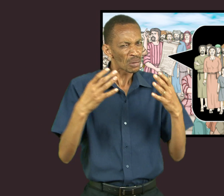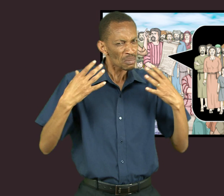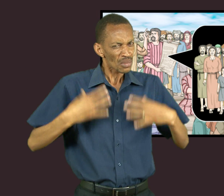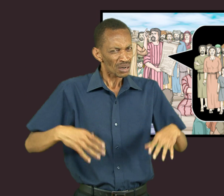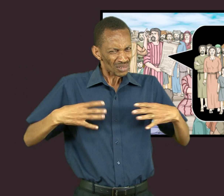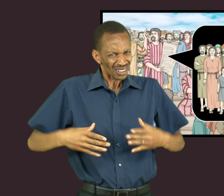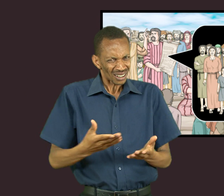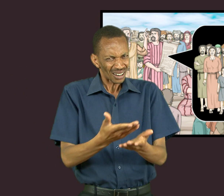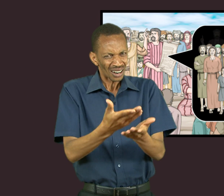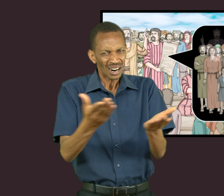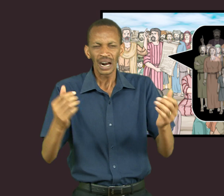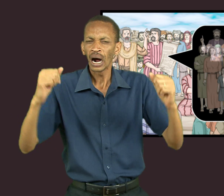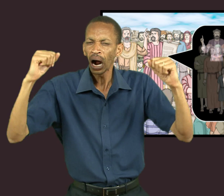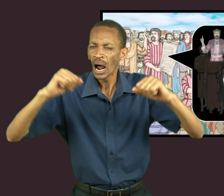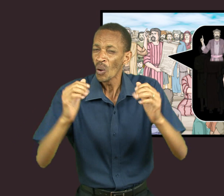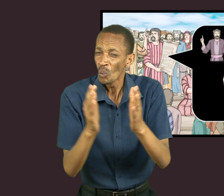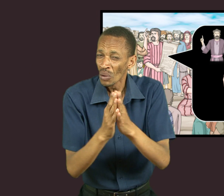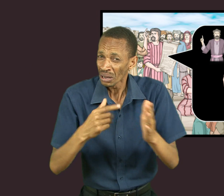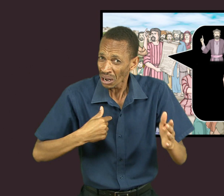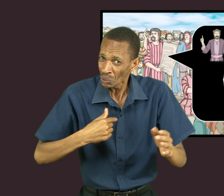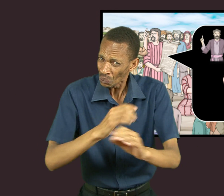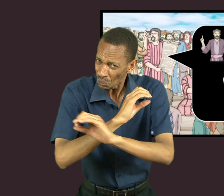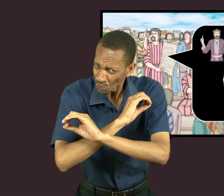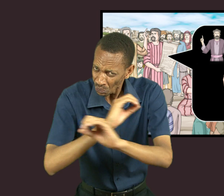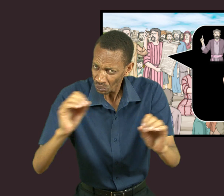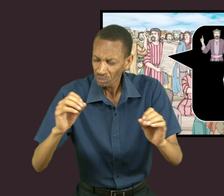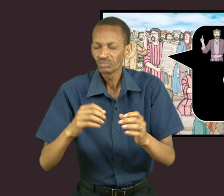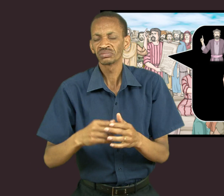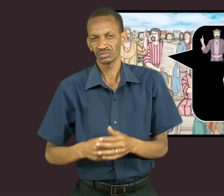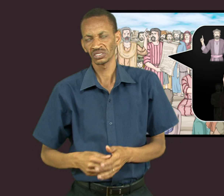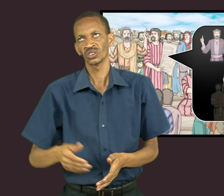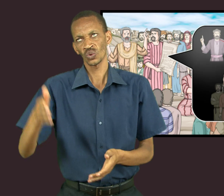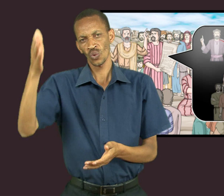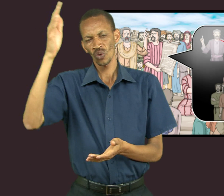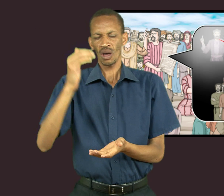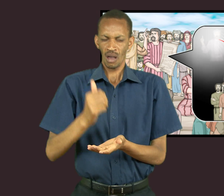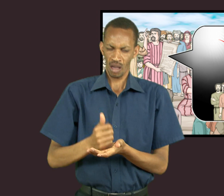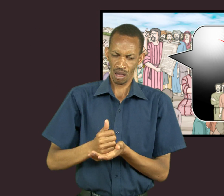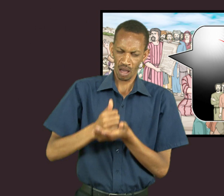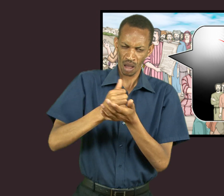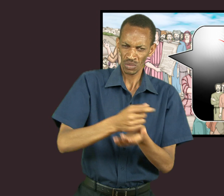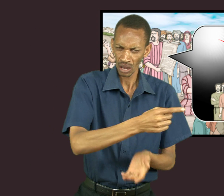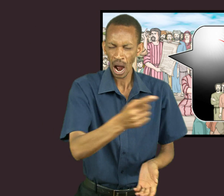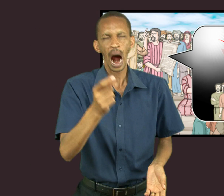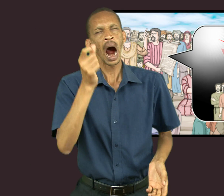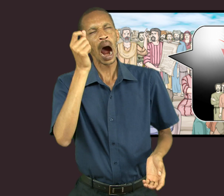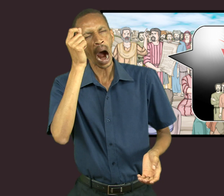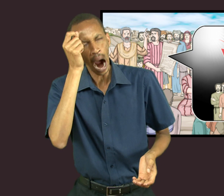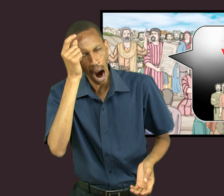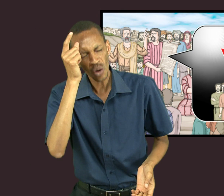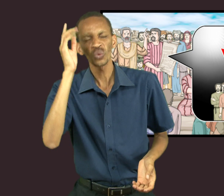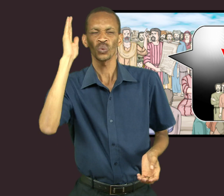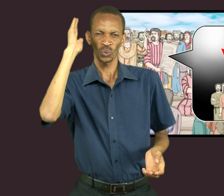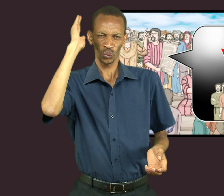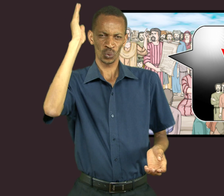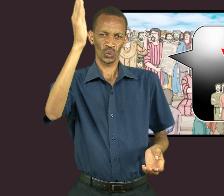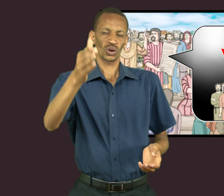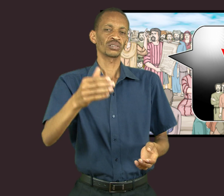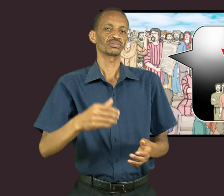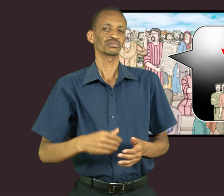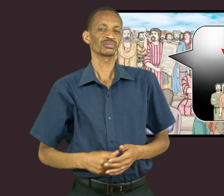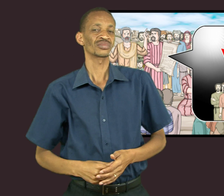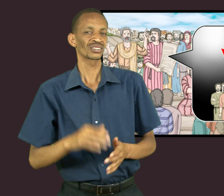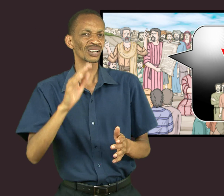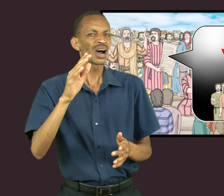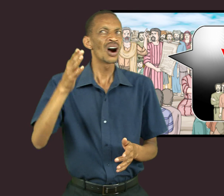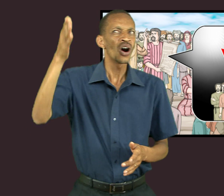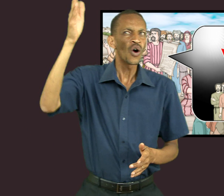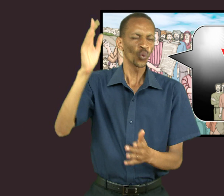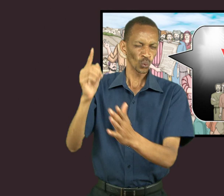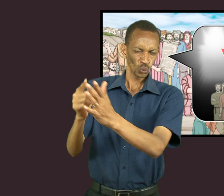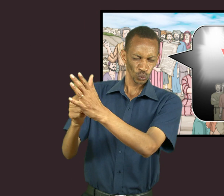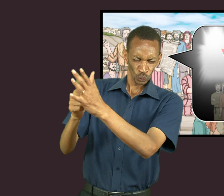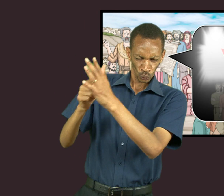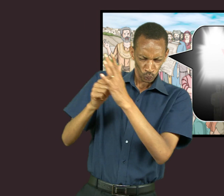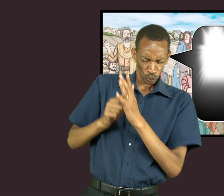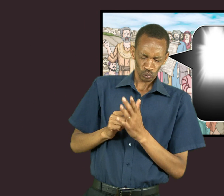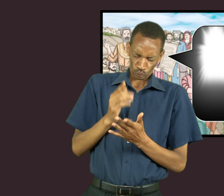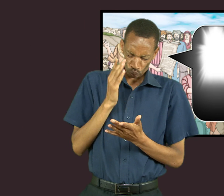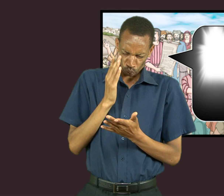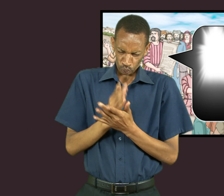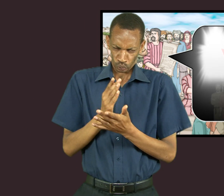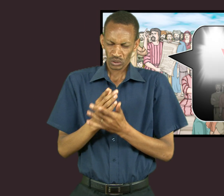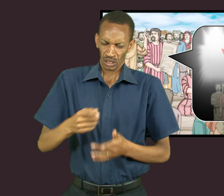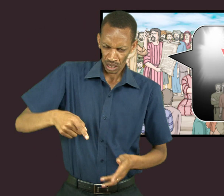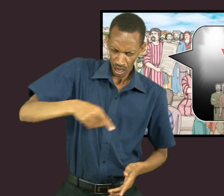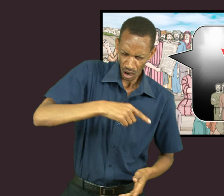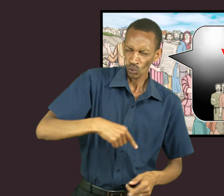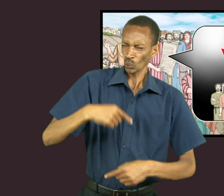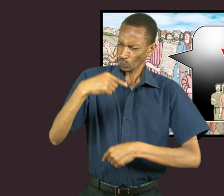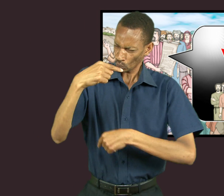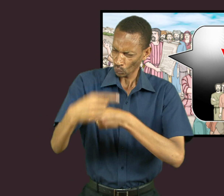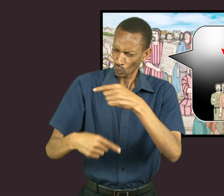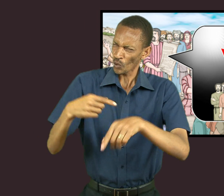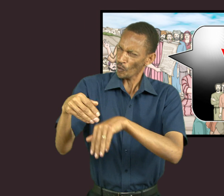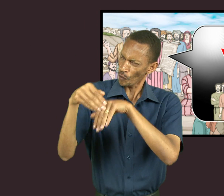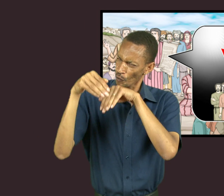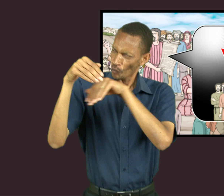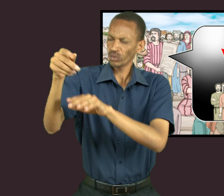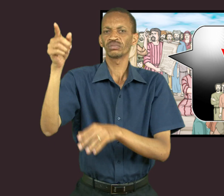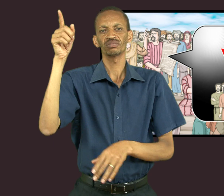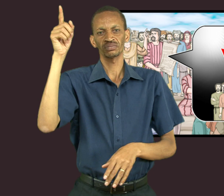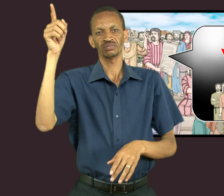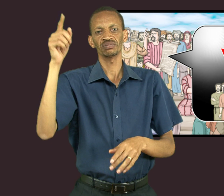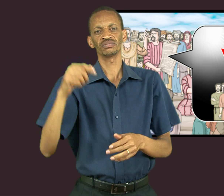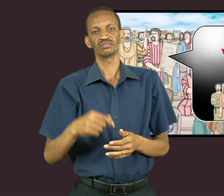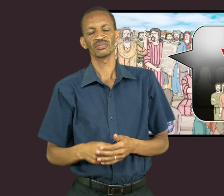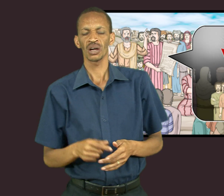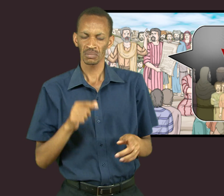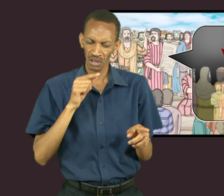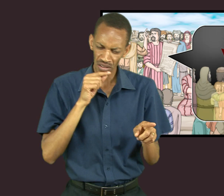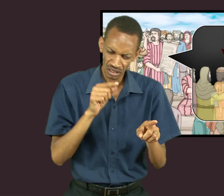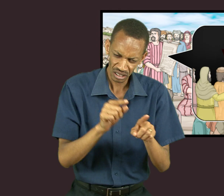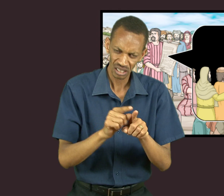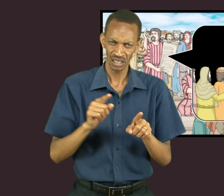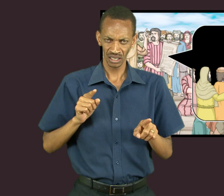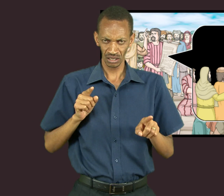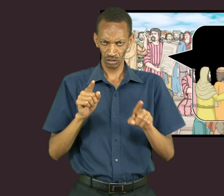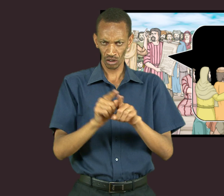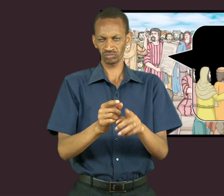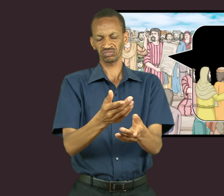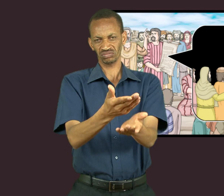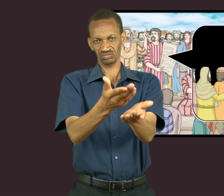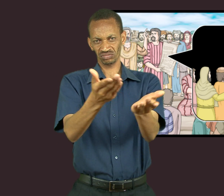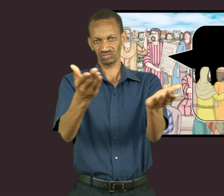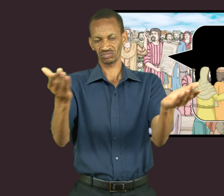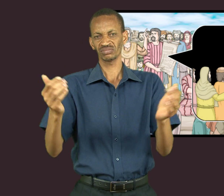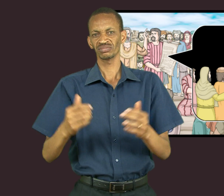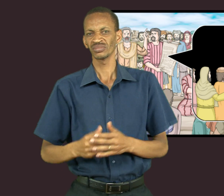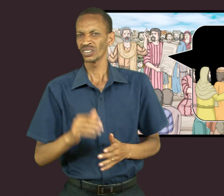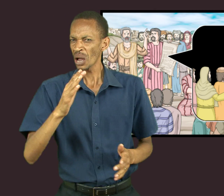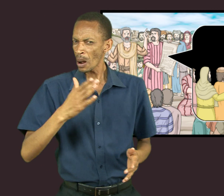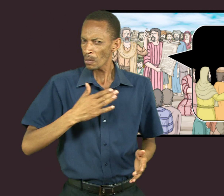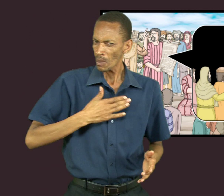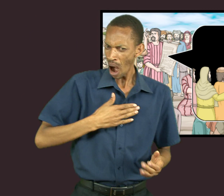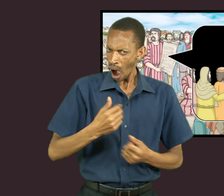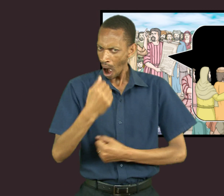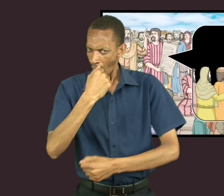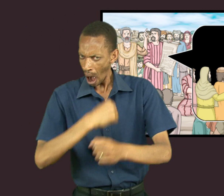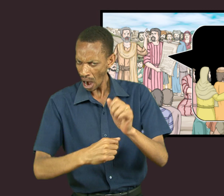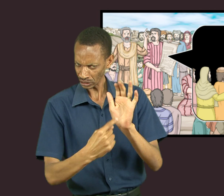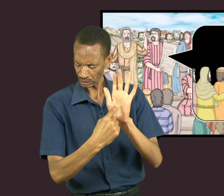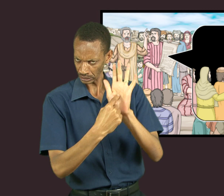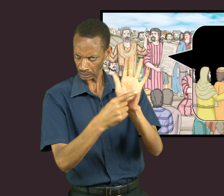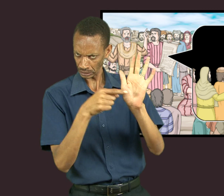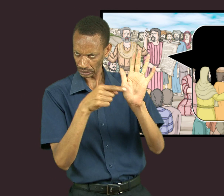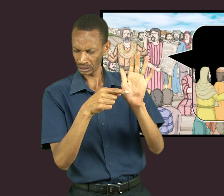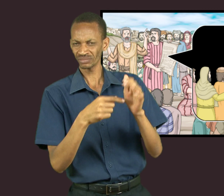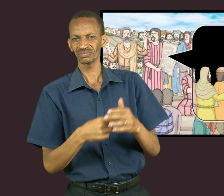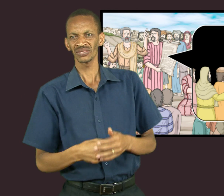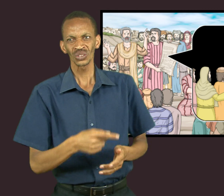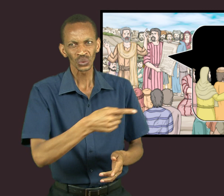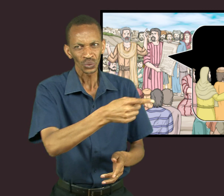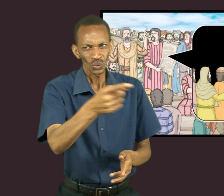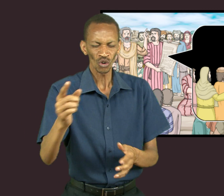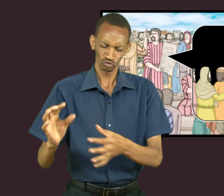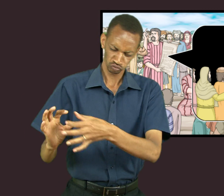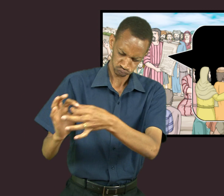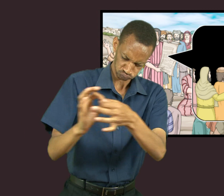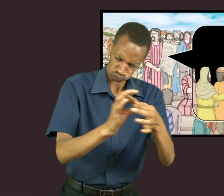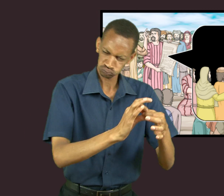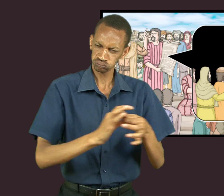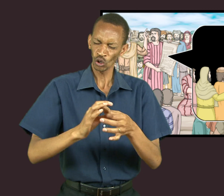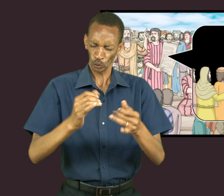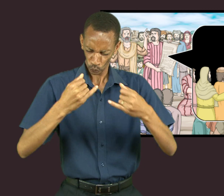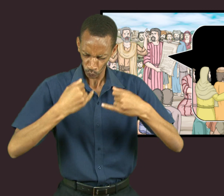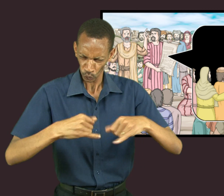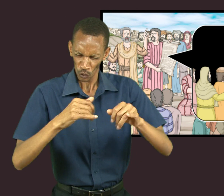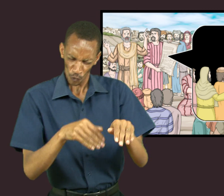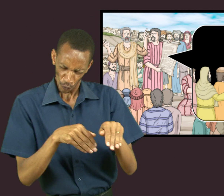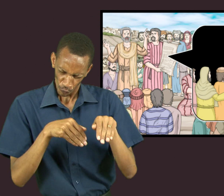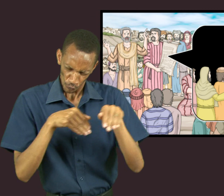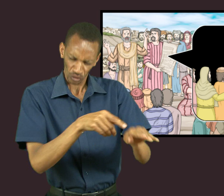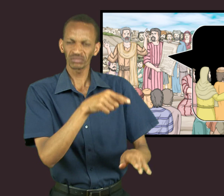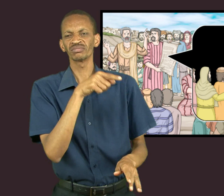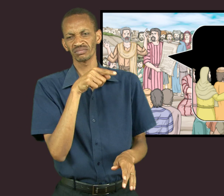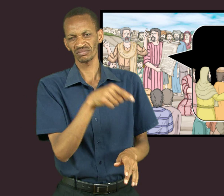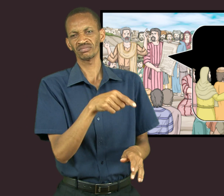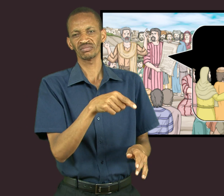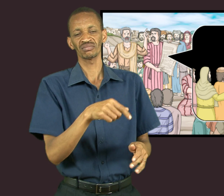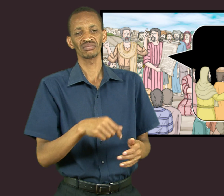And if you think differently about some issue, God will reveal this to you as well. Nevertheless, we must live up to what we have already attained.